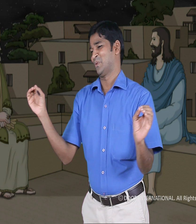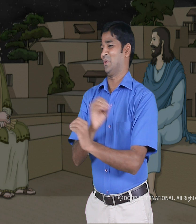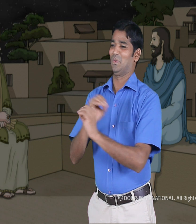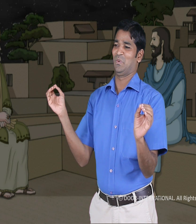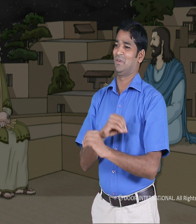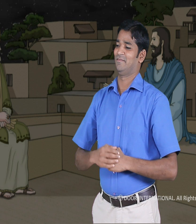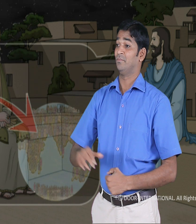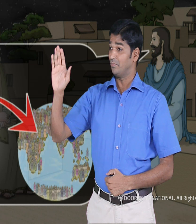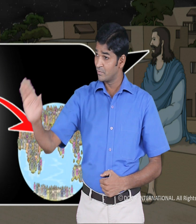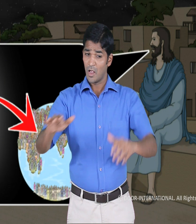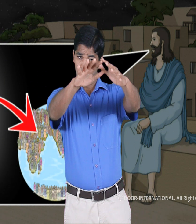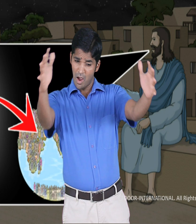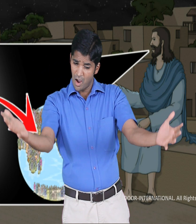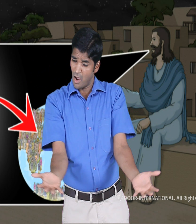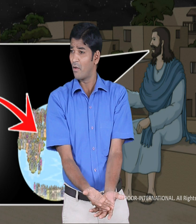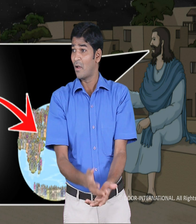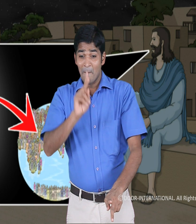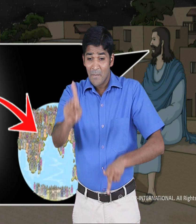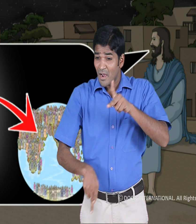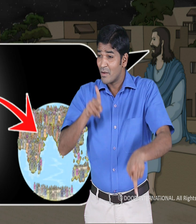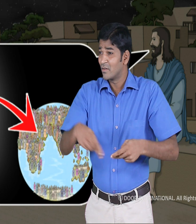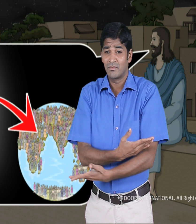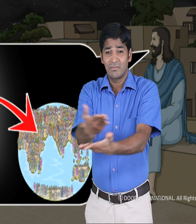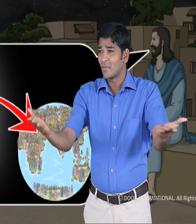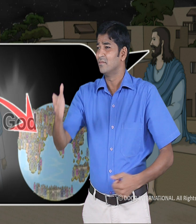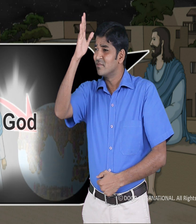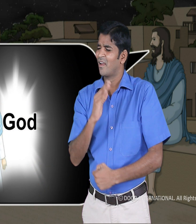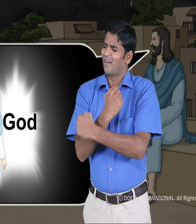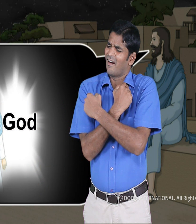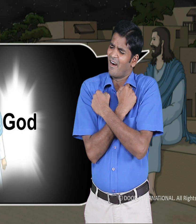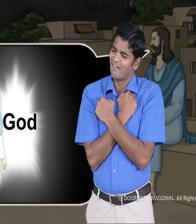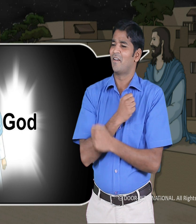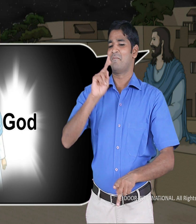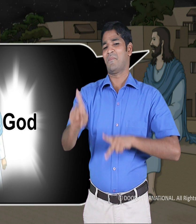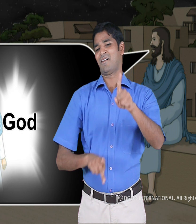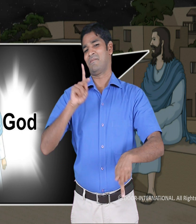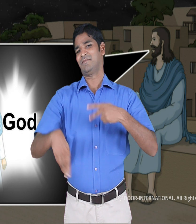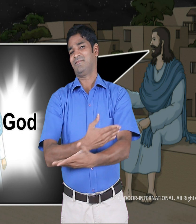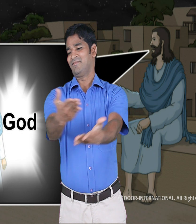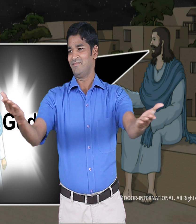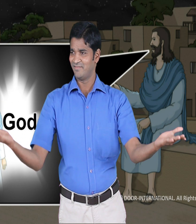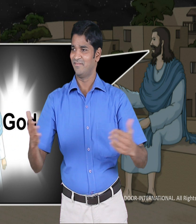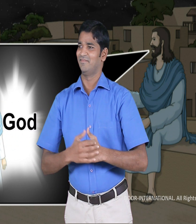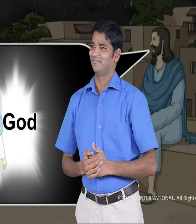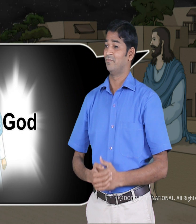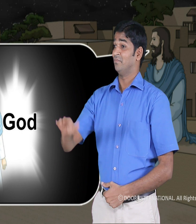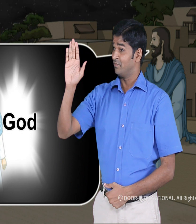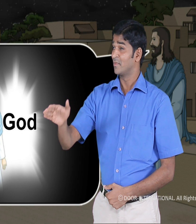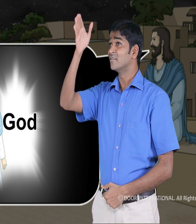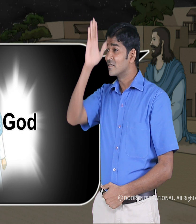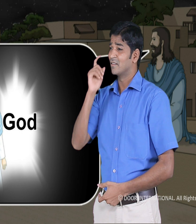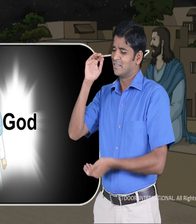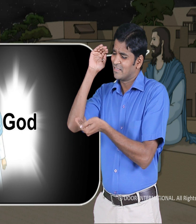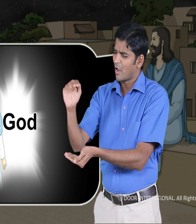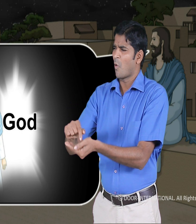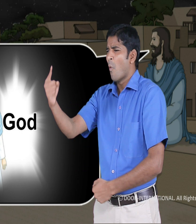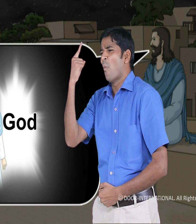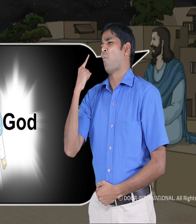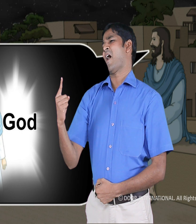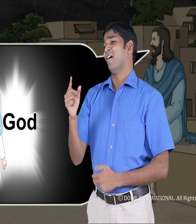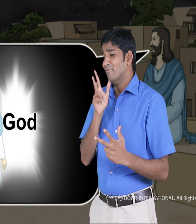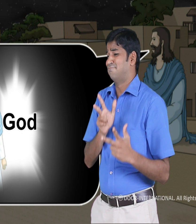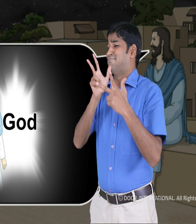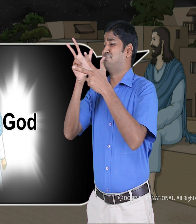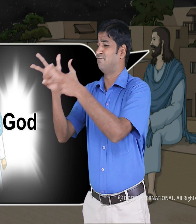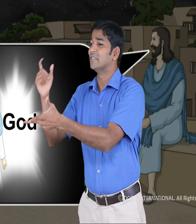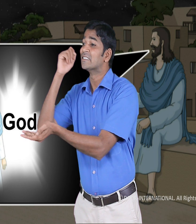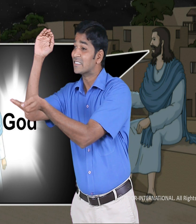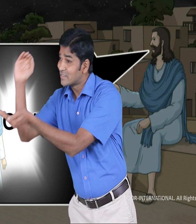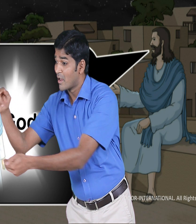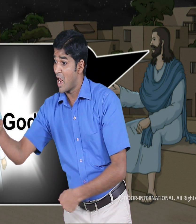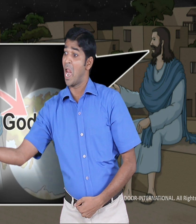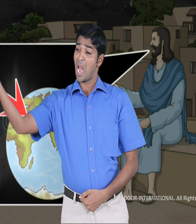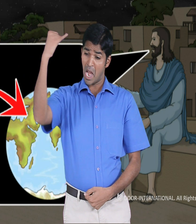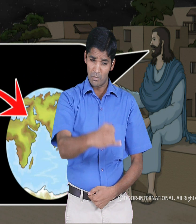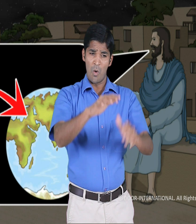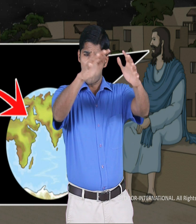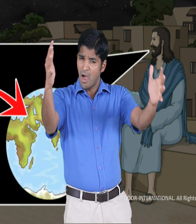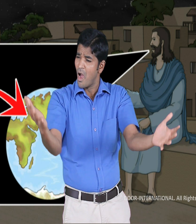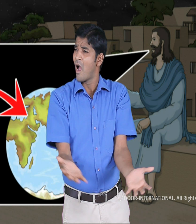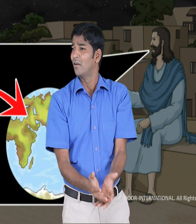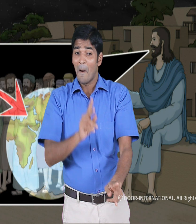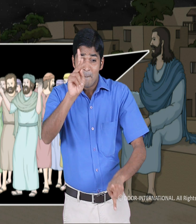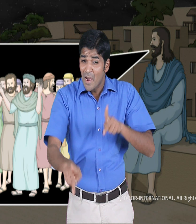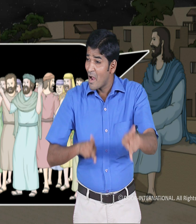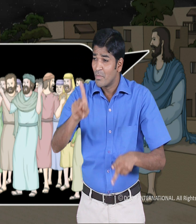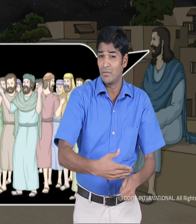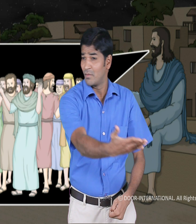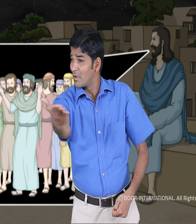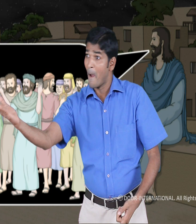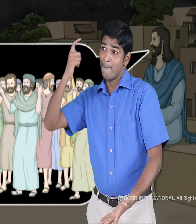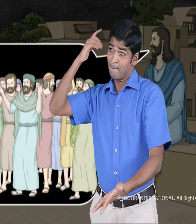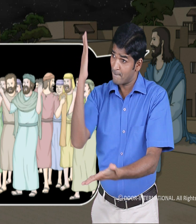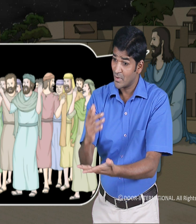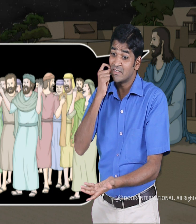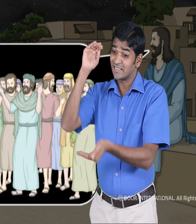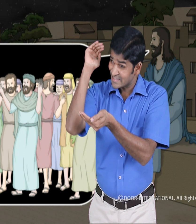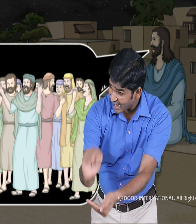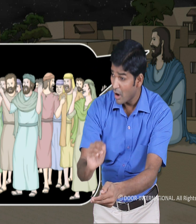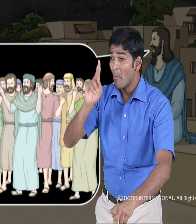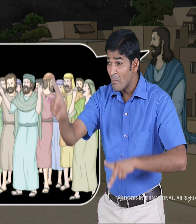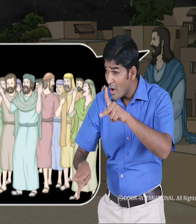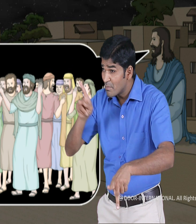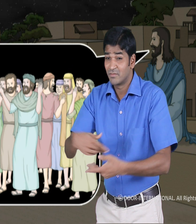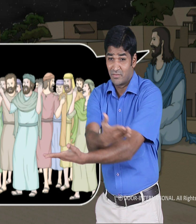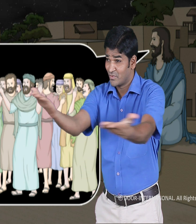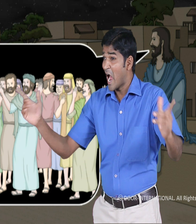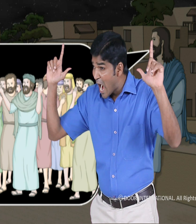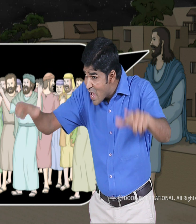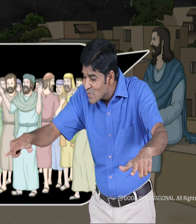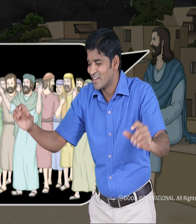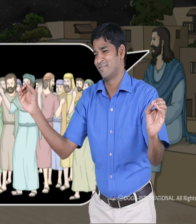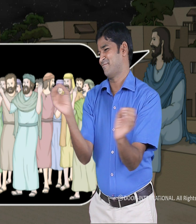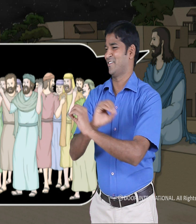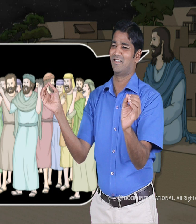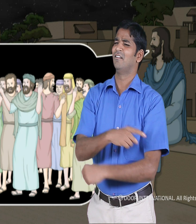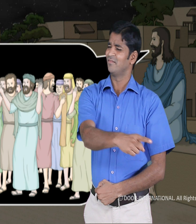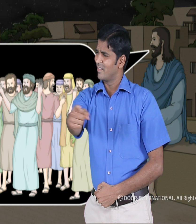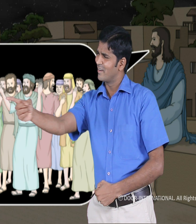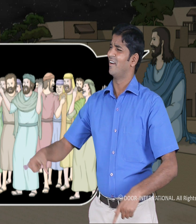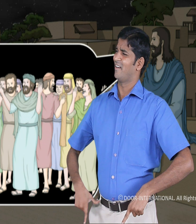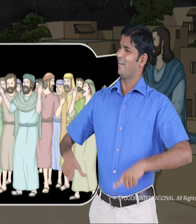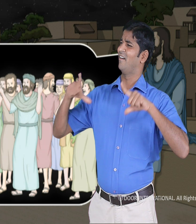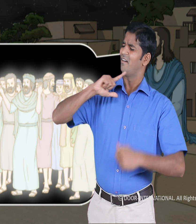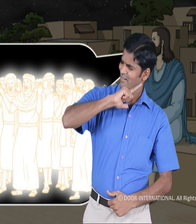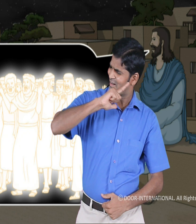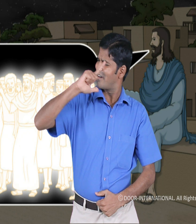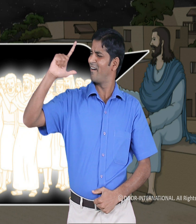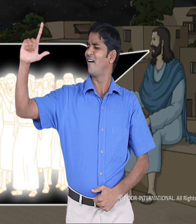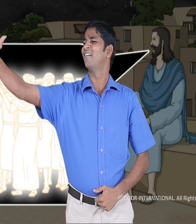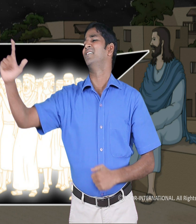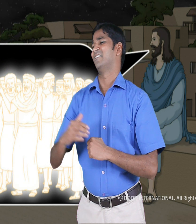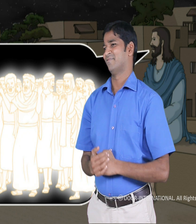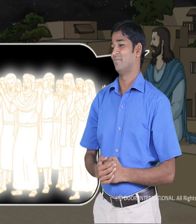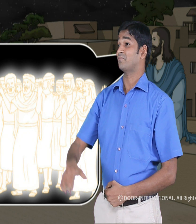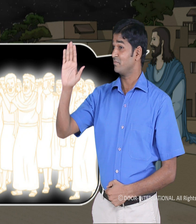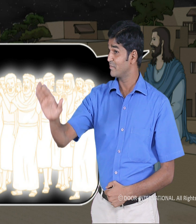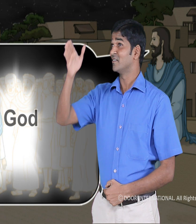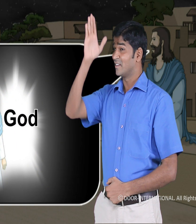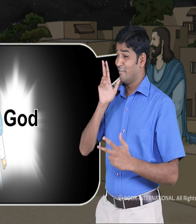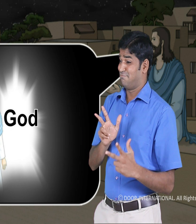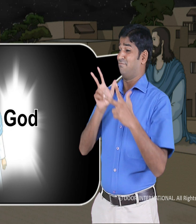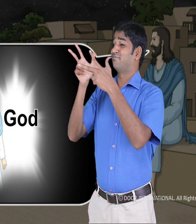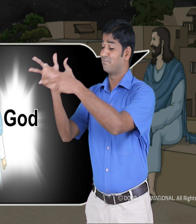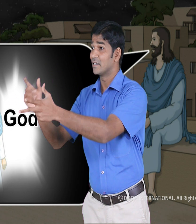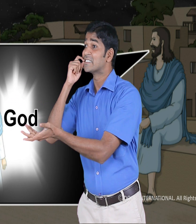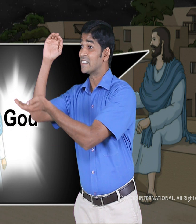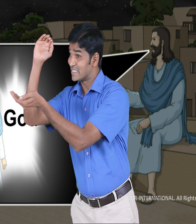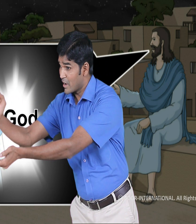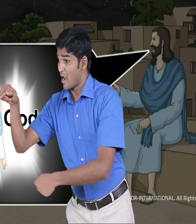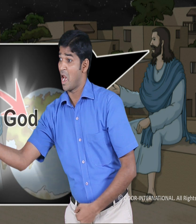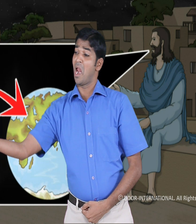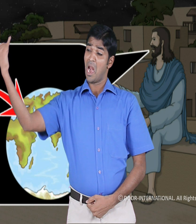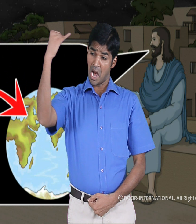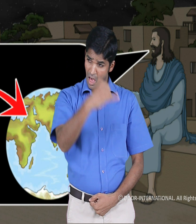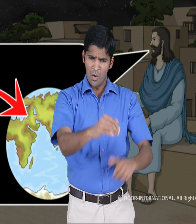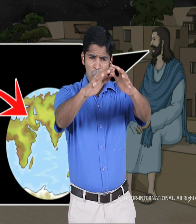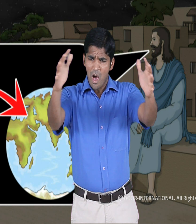For God so loved the world that He gave His one and only Son, that everyone who believes in Him shall not perish but have eternal life.